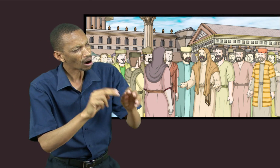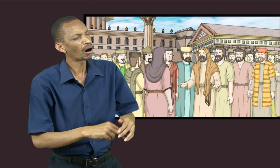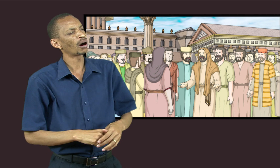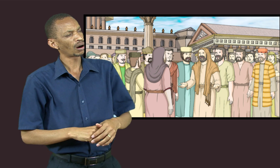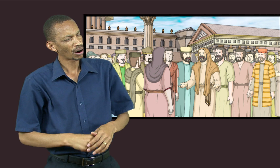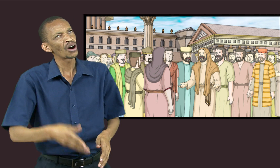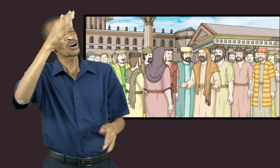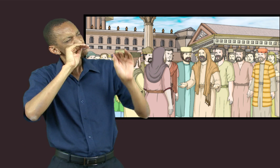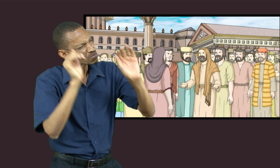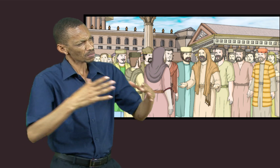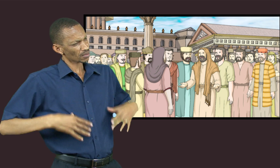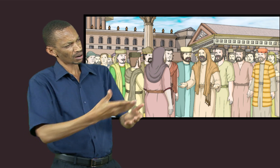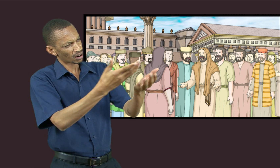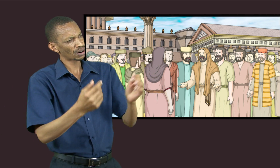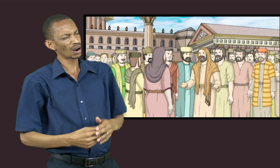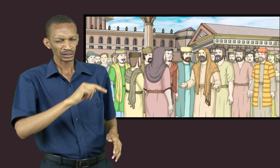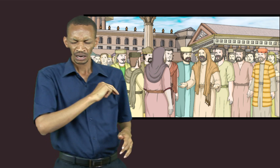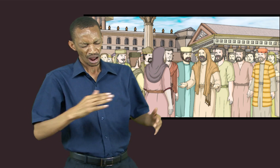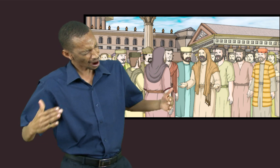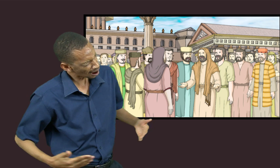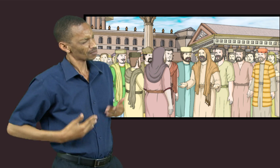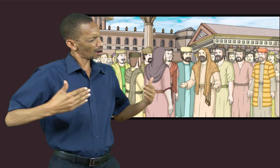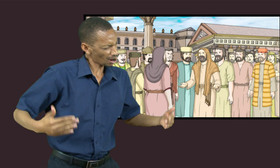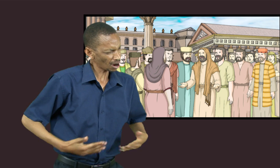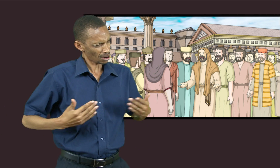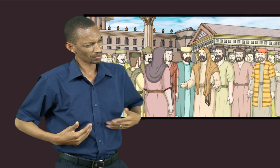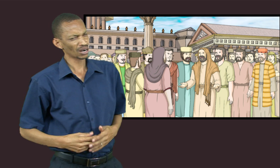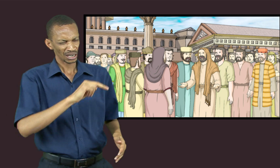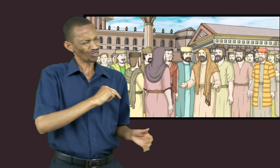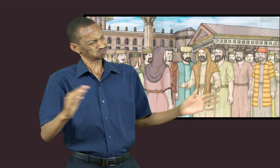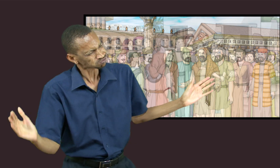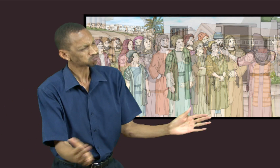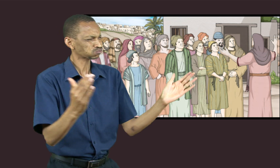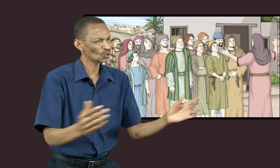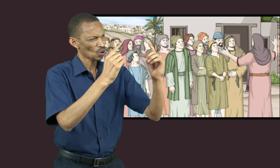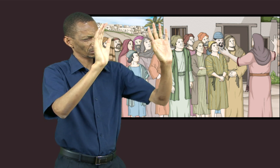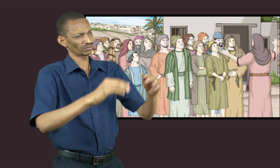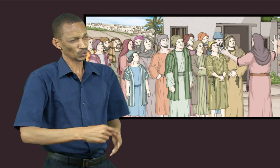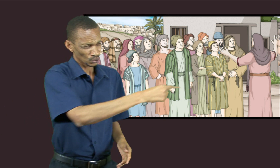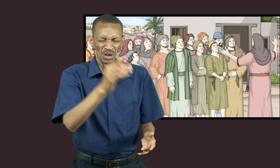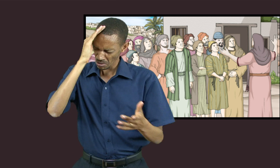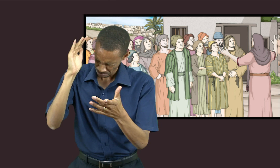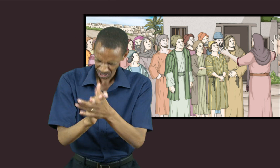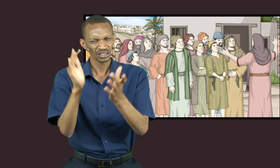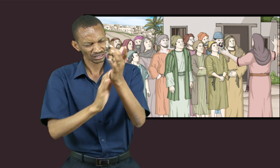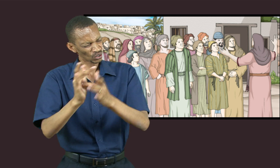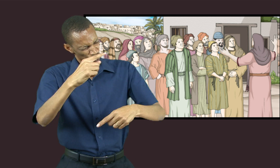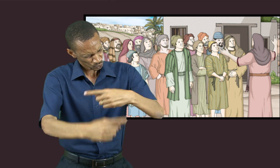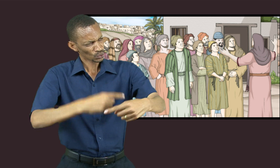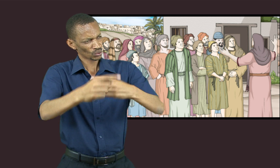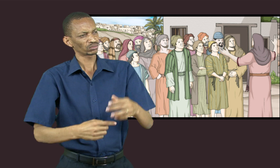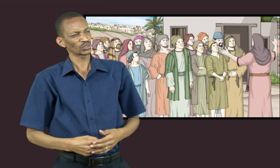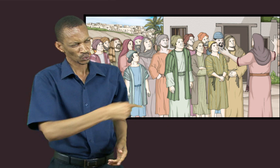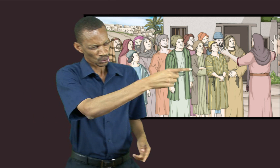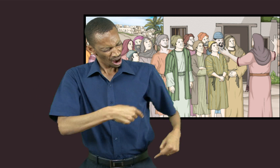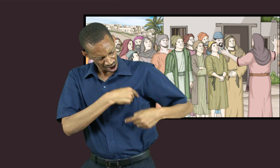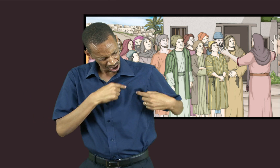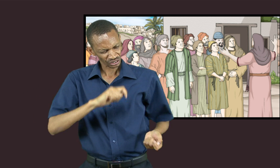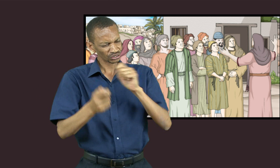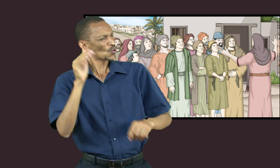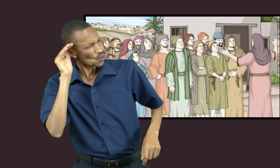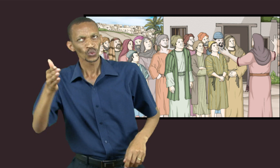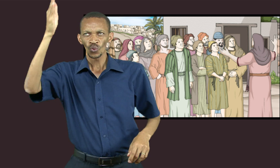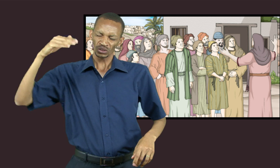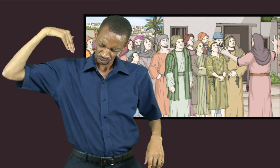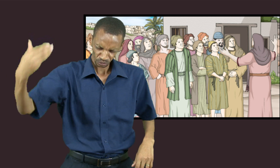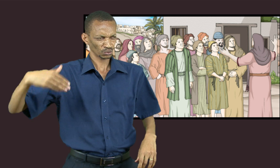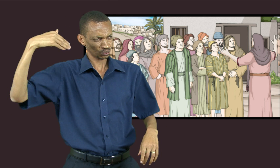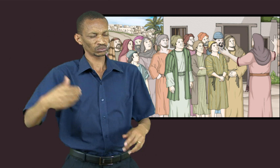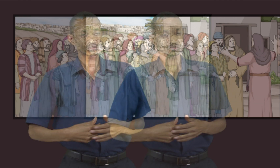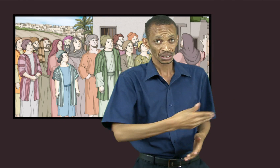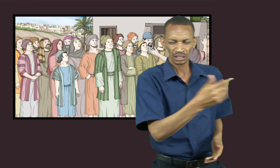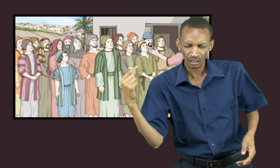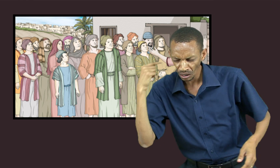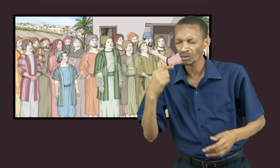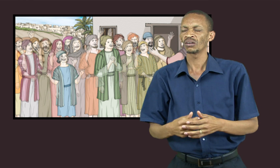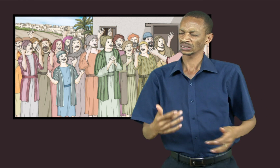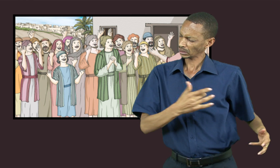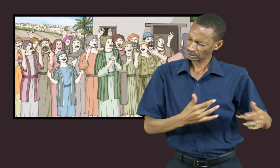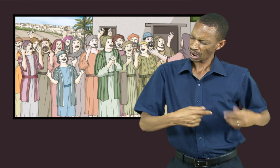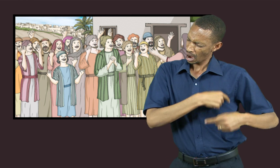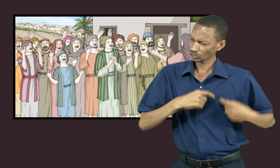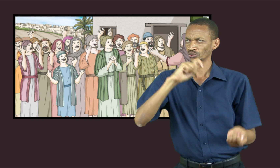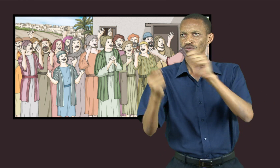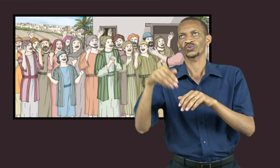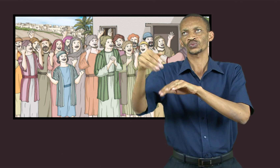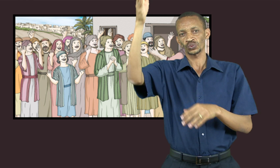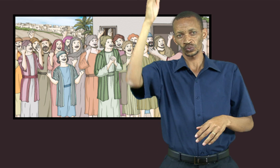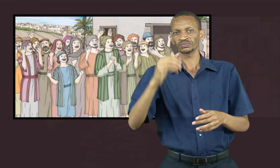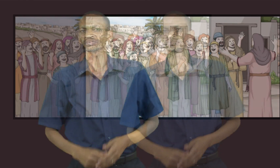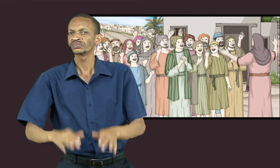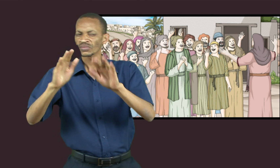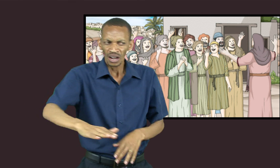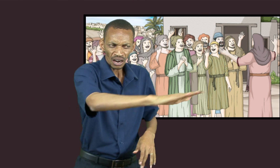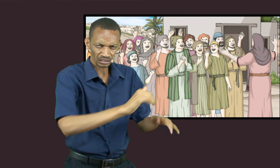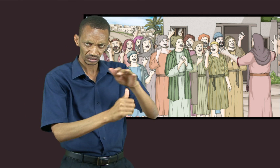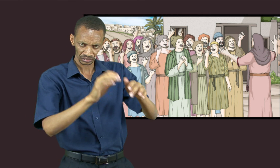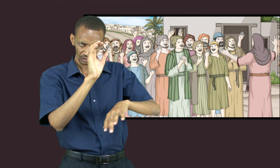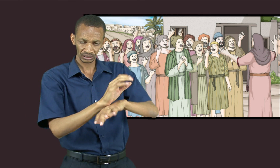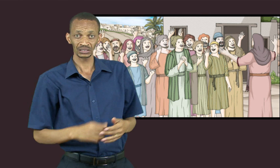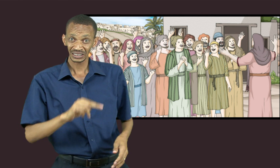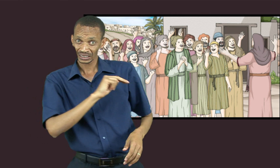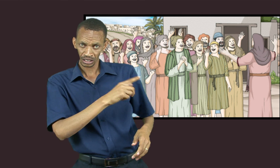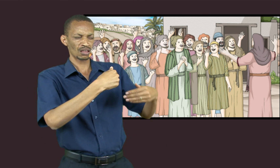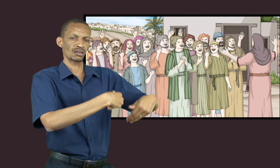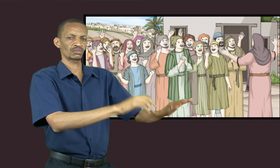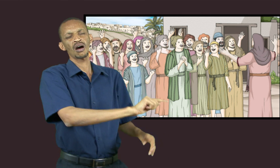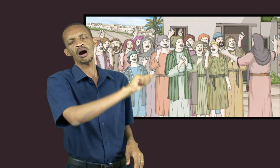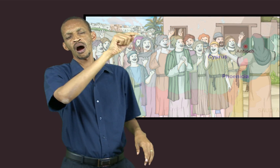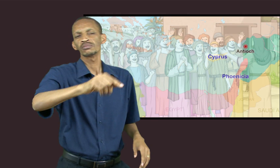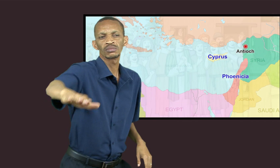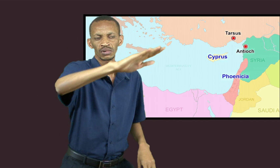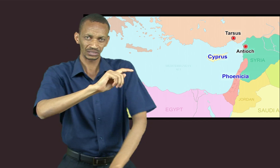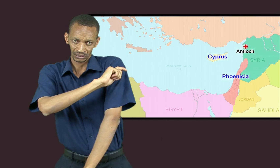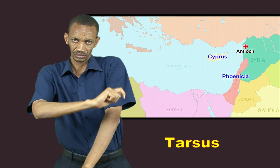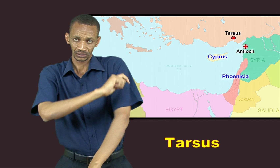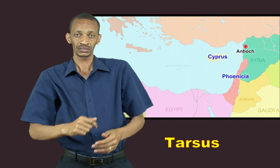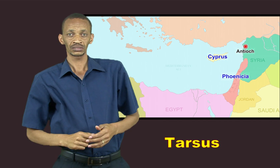Barnabas was a good man, full of the Holy Spirit and faith, and a great number of people were brought to the Lord.